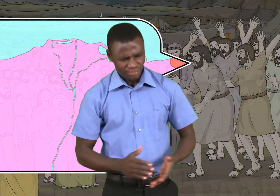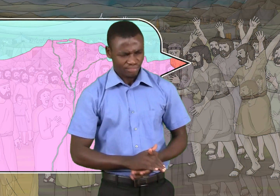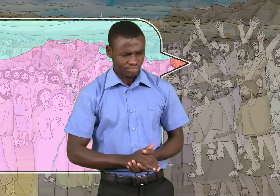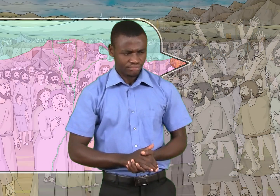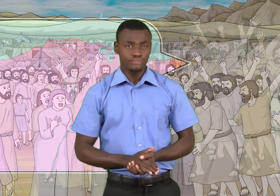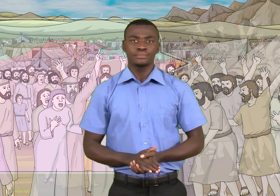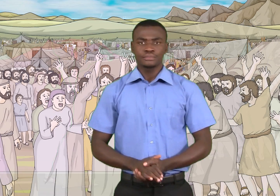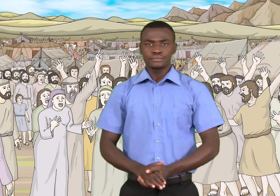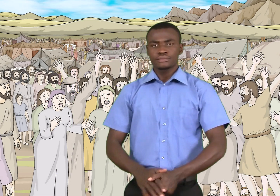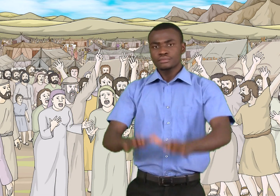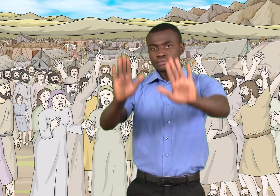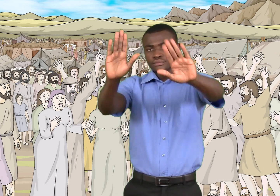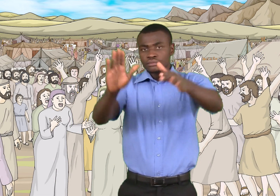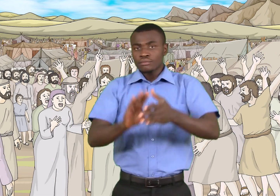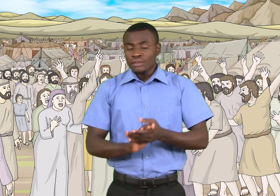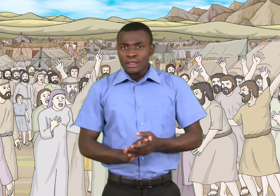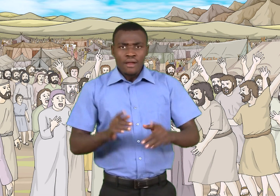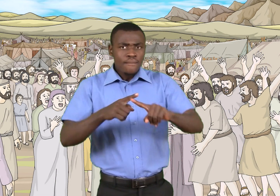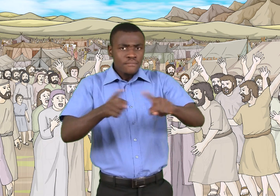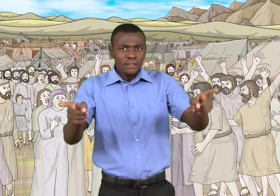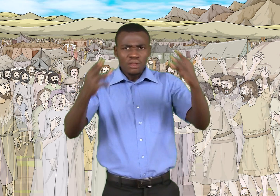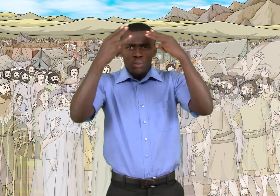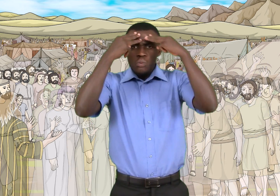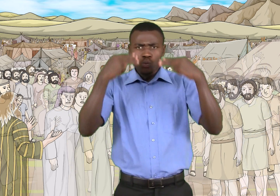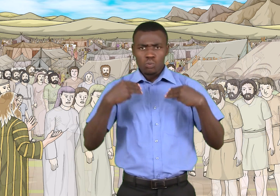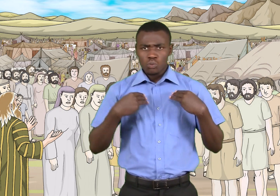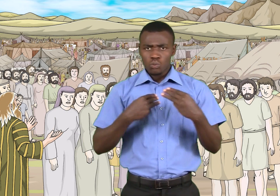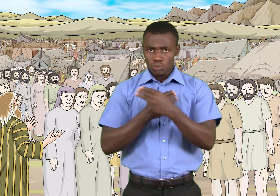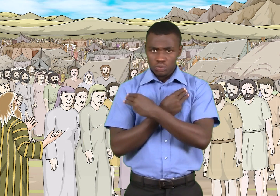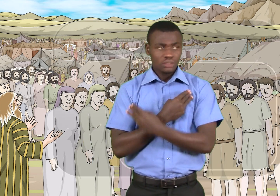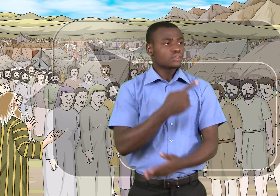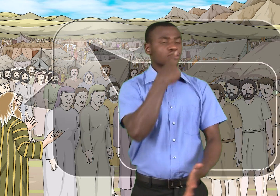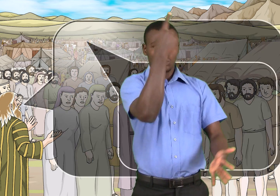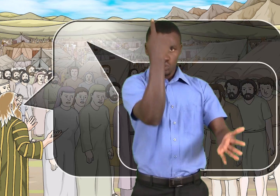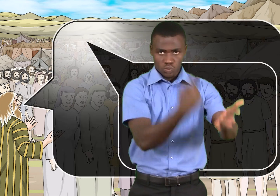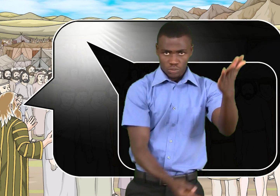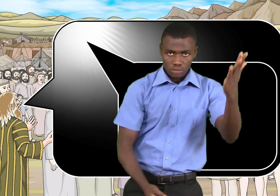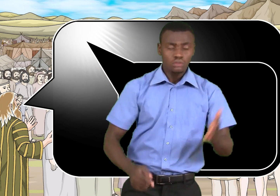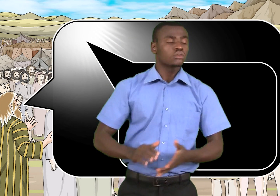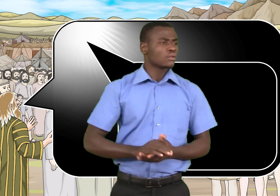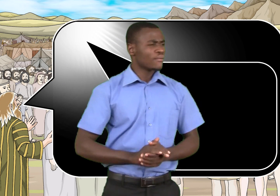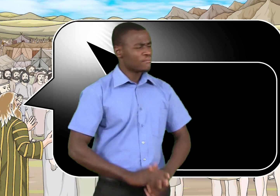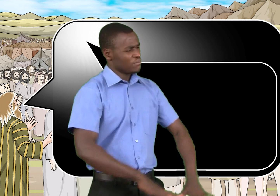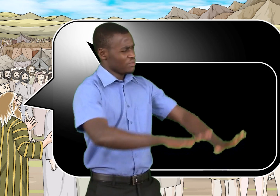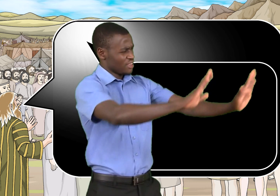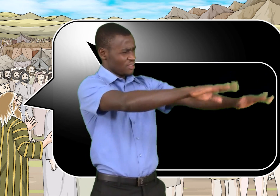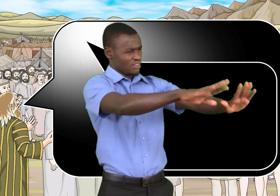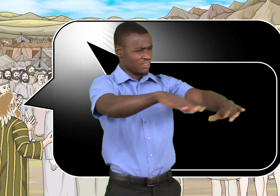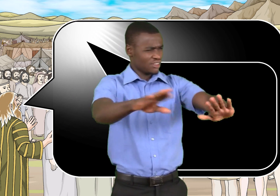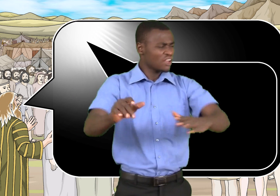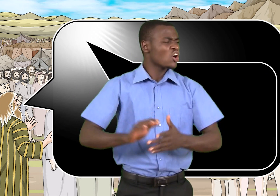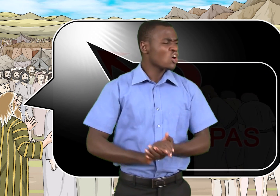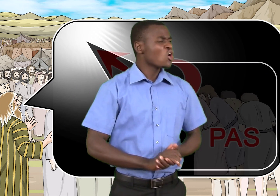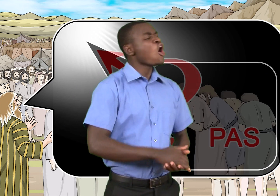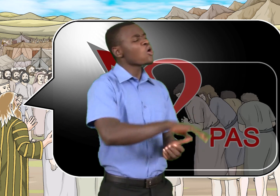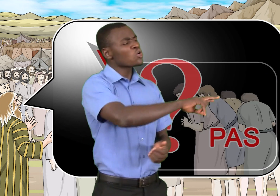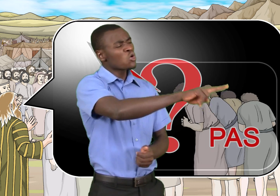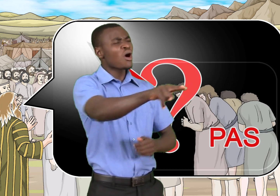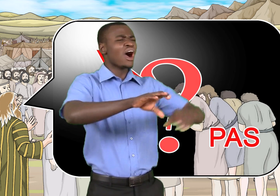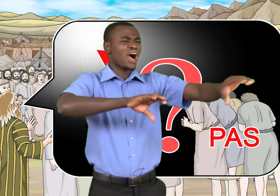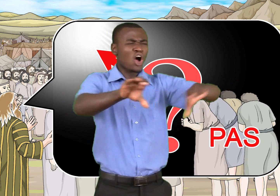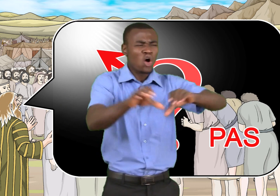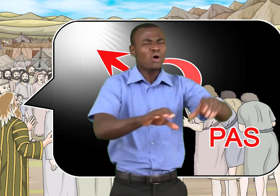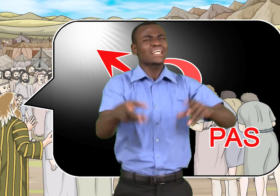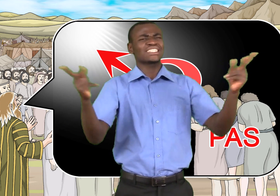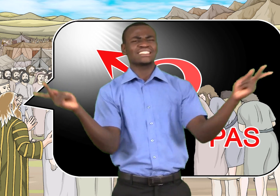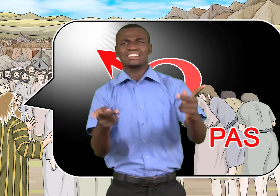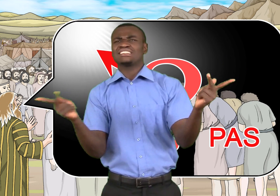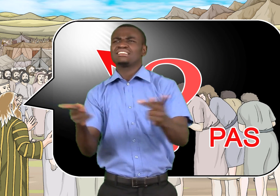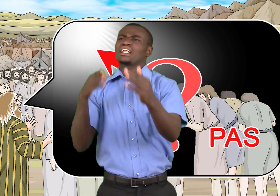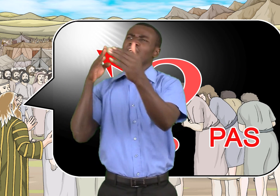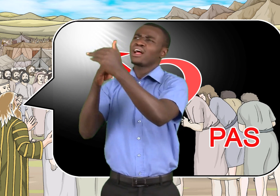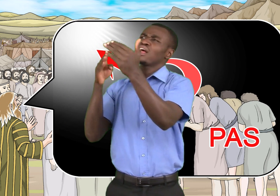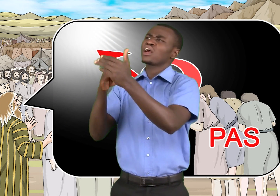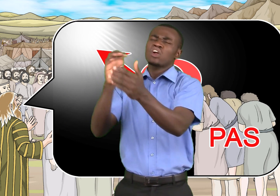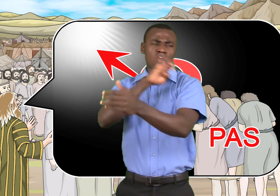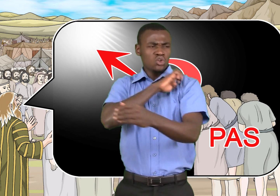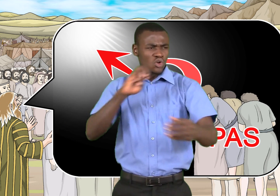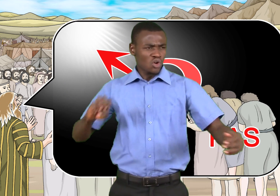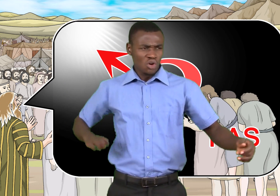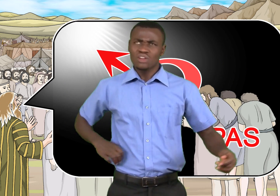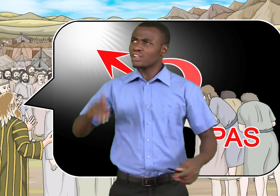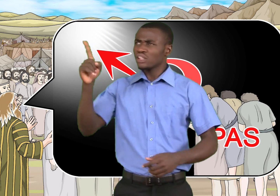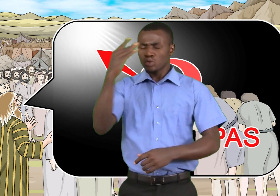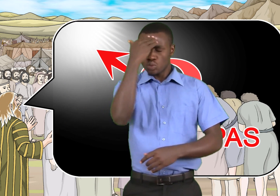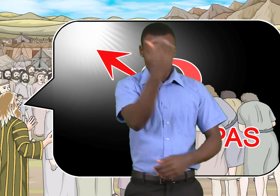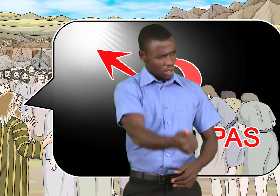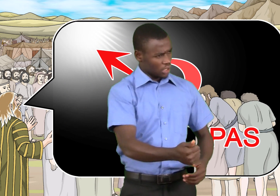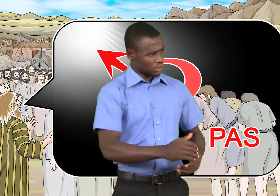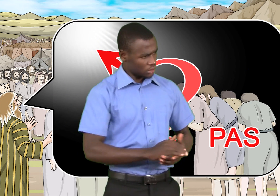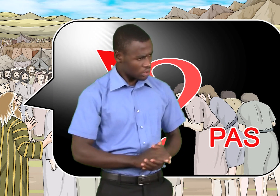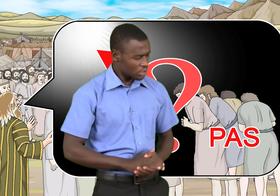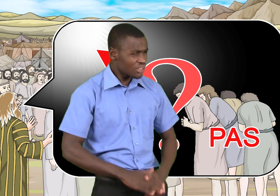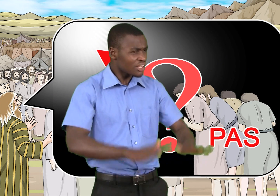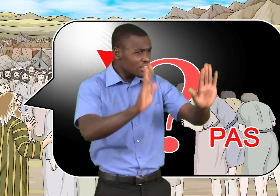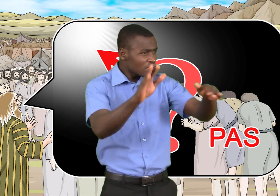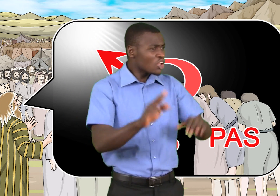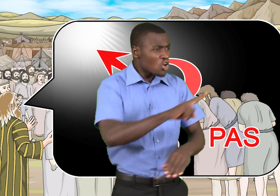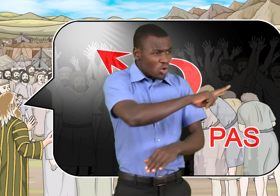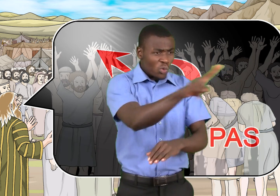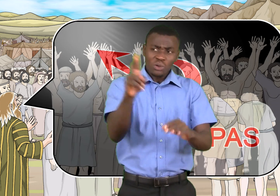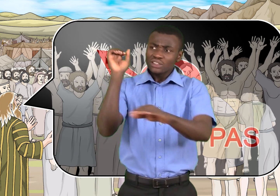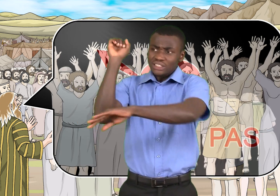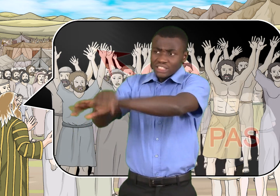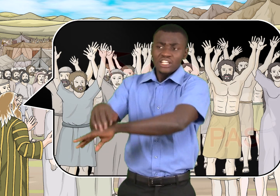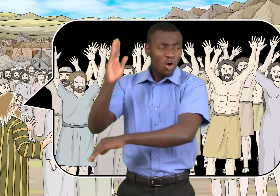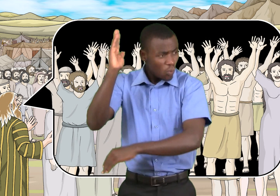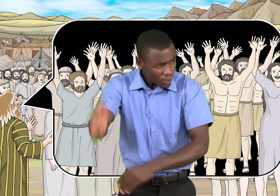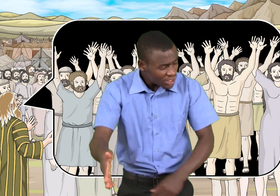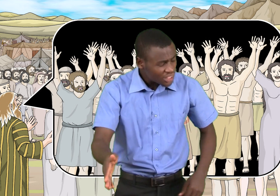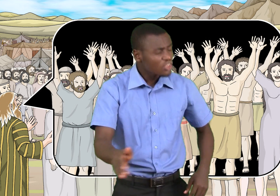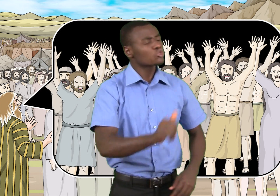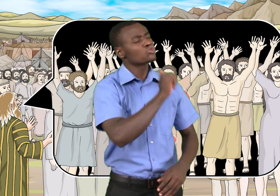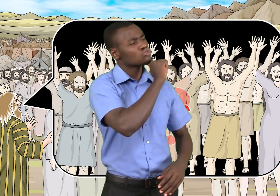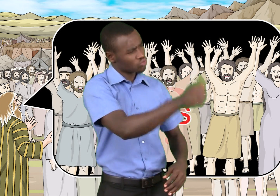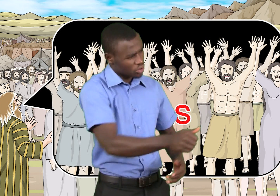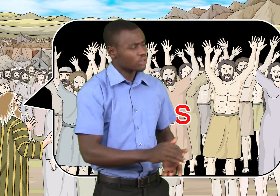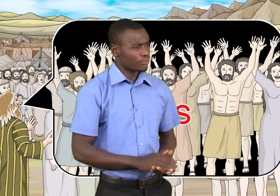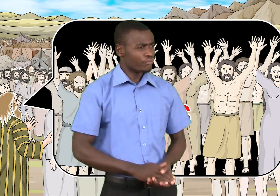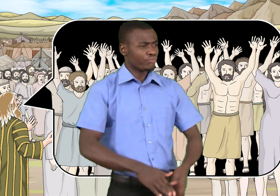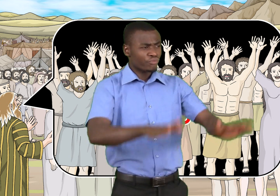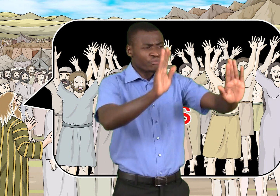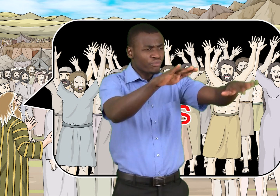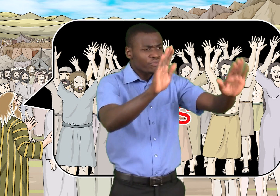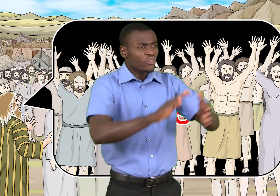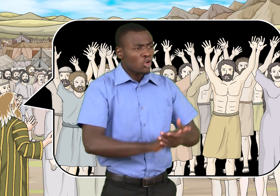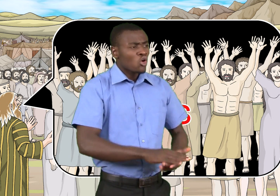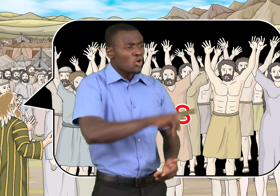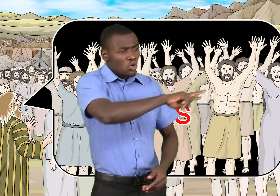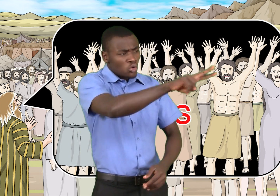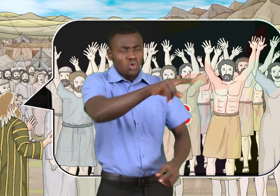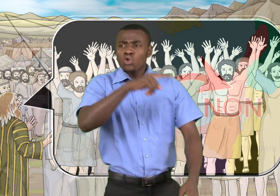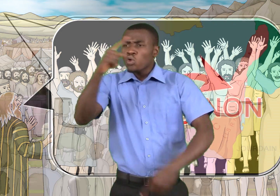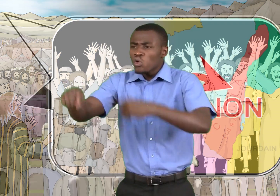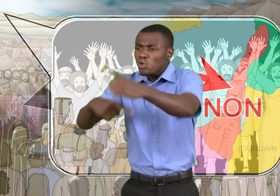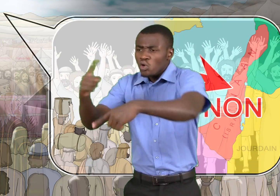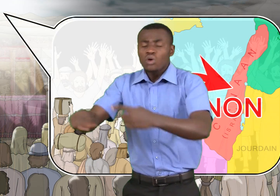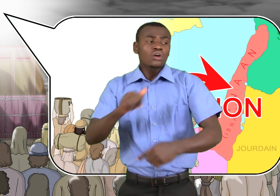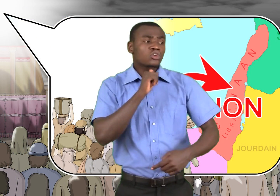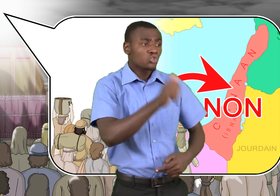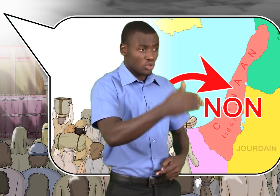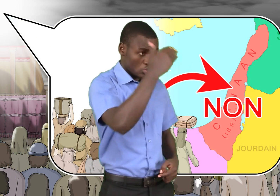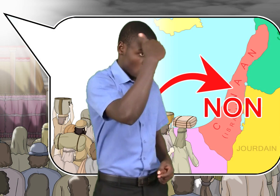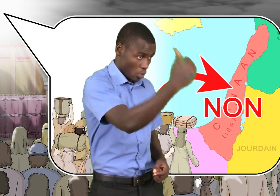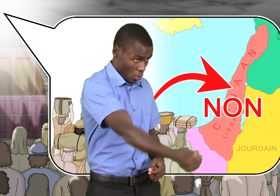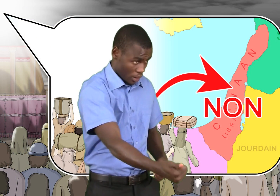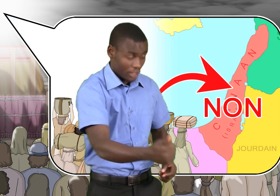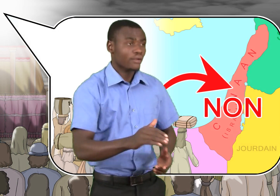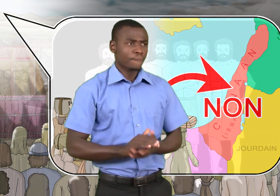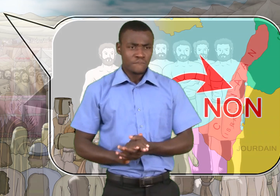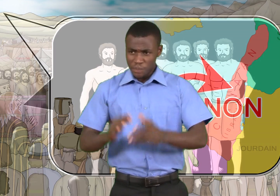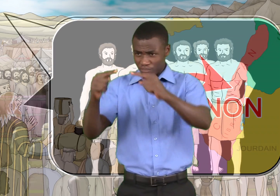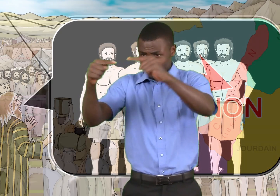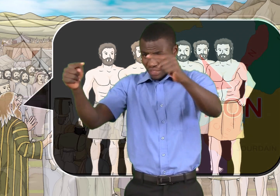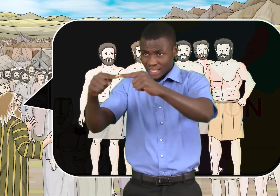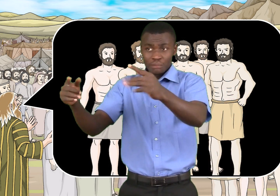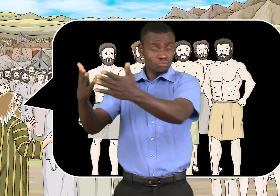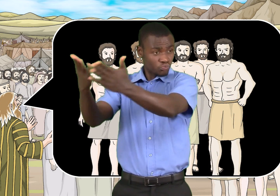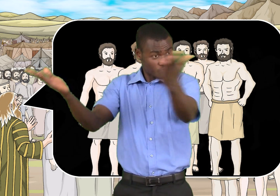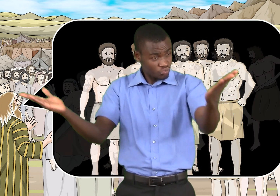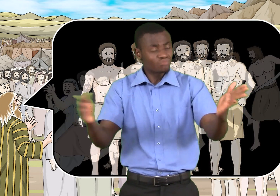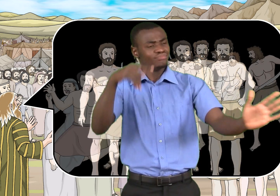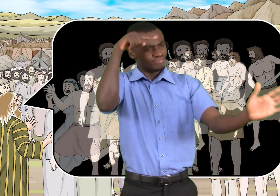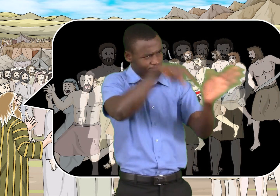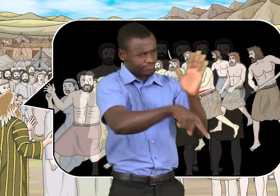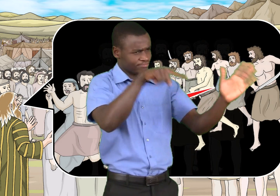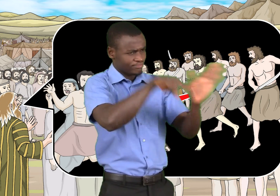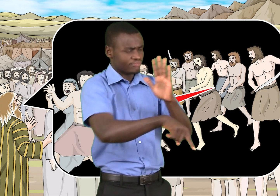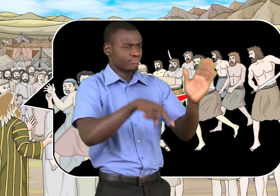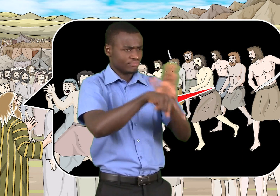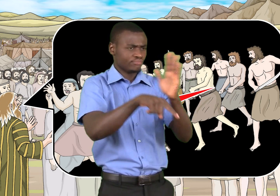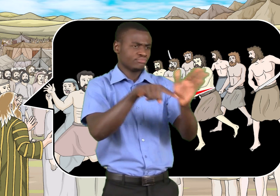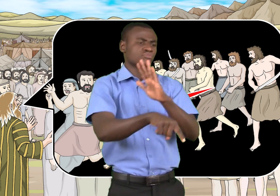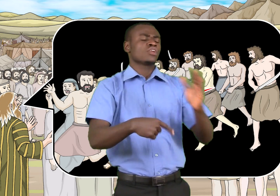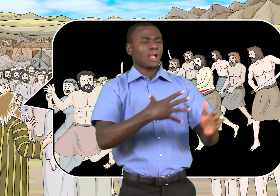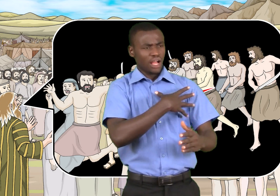But Moses said, “Why are you transgressing the commandment of the LORD? This will not succeed!